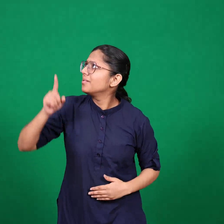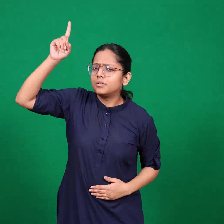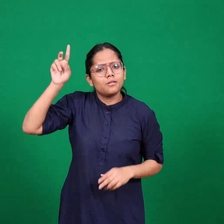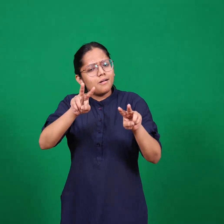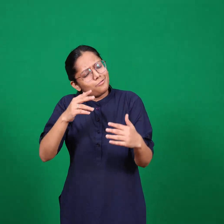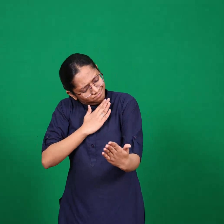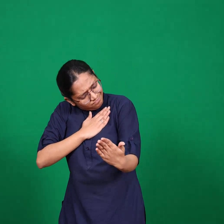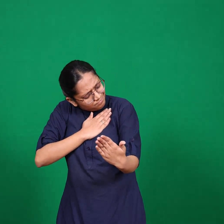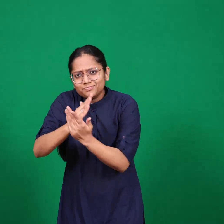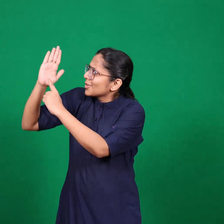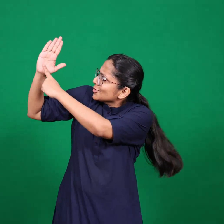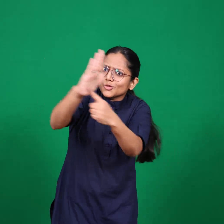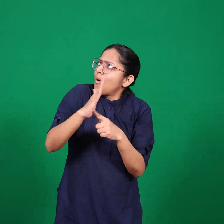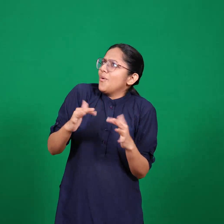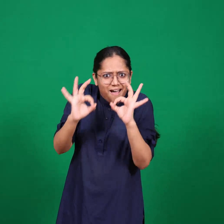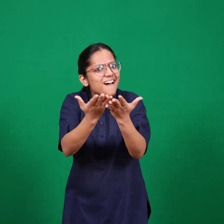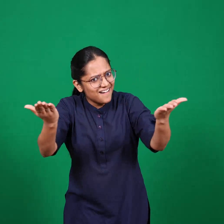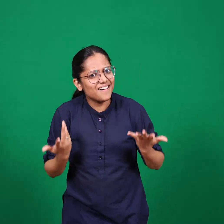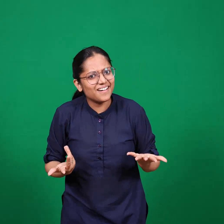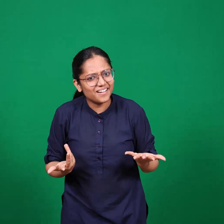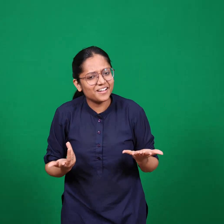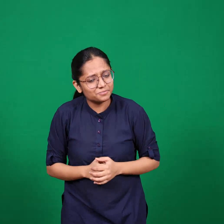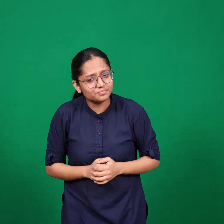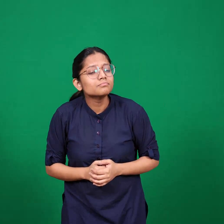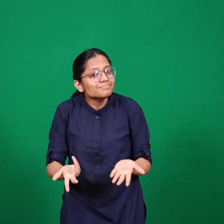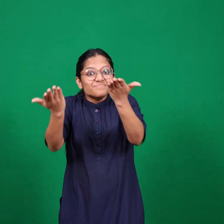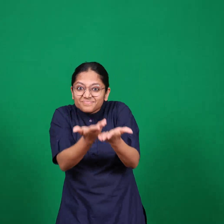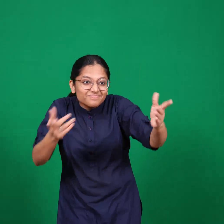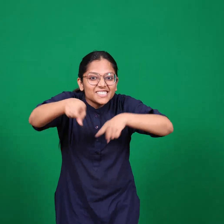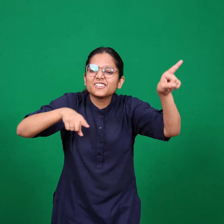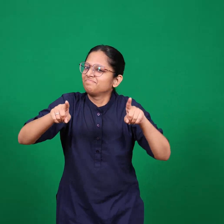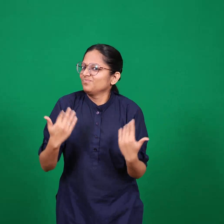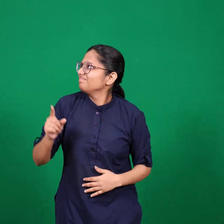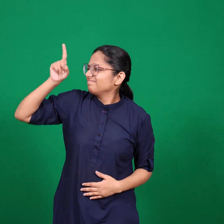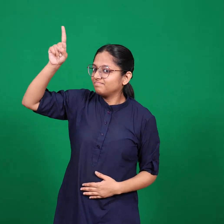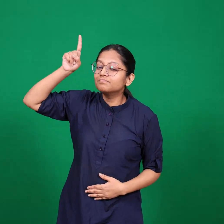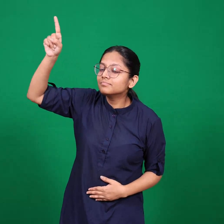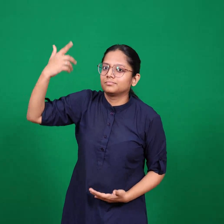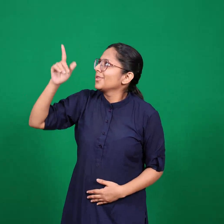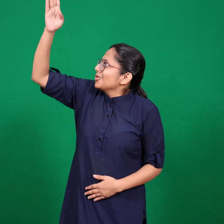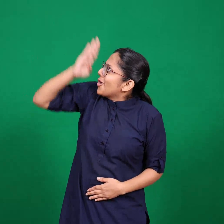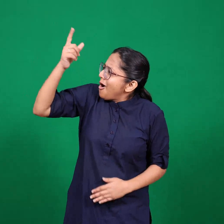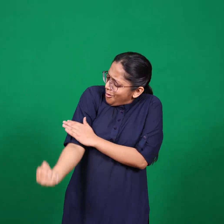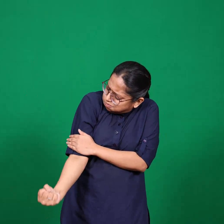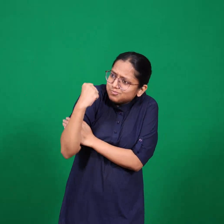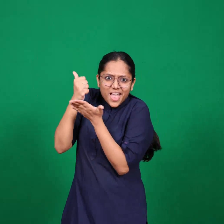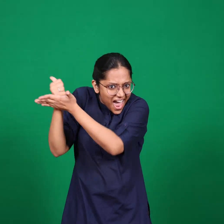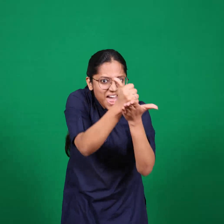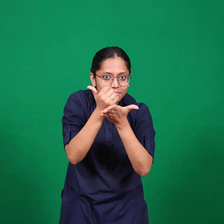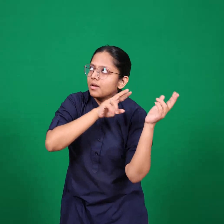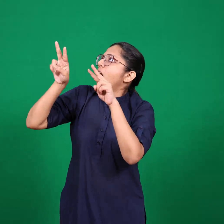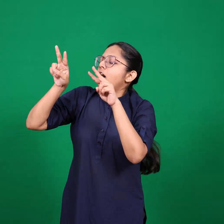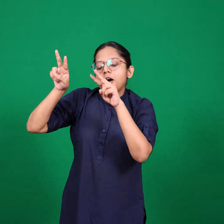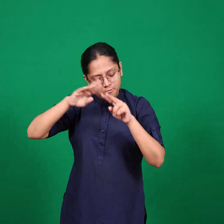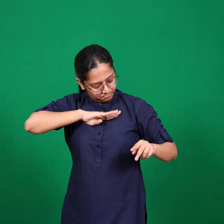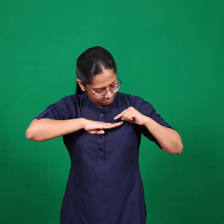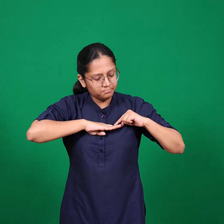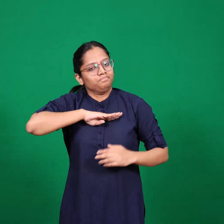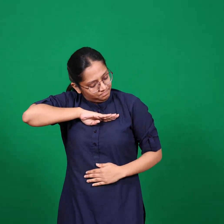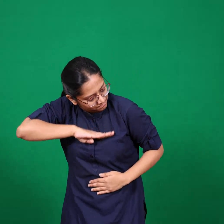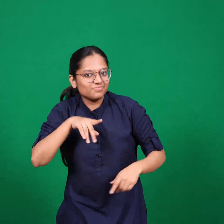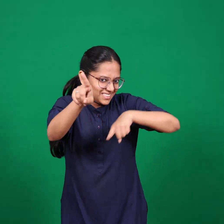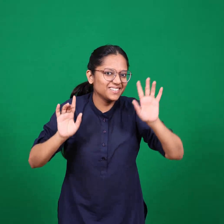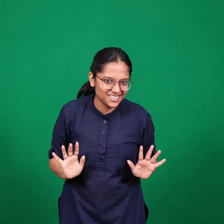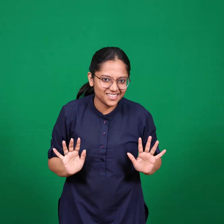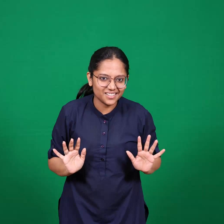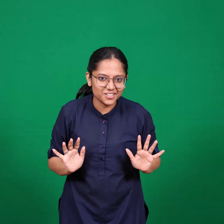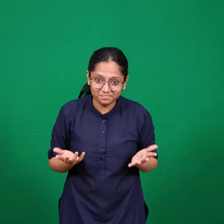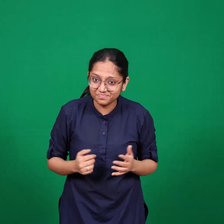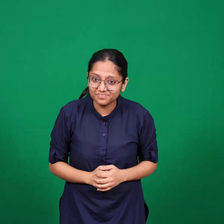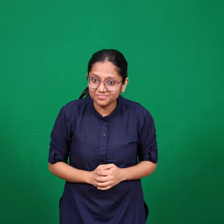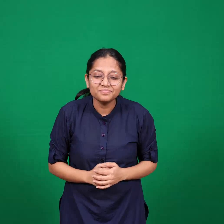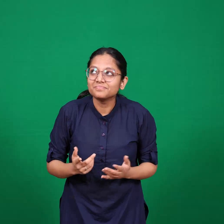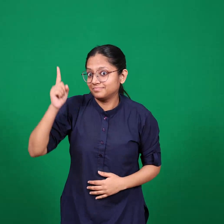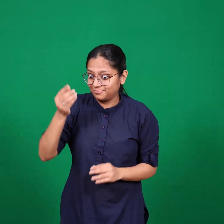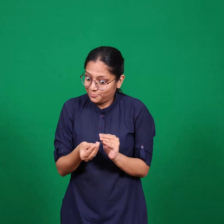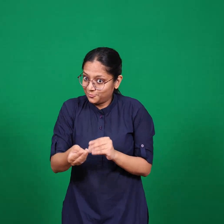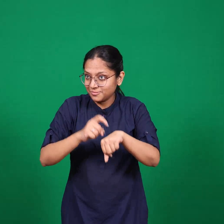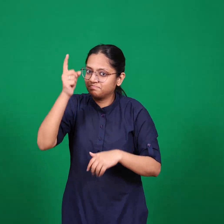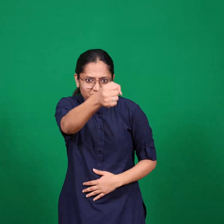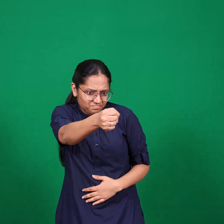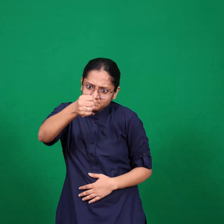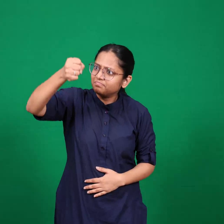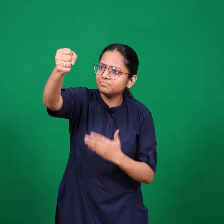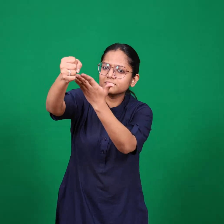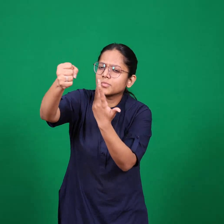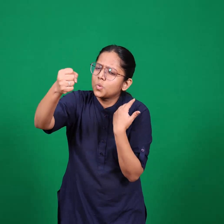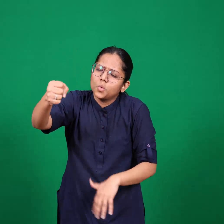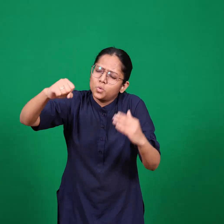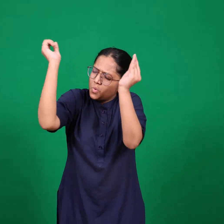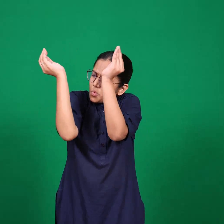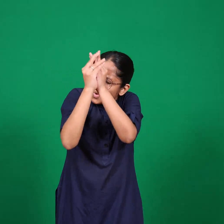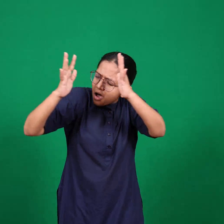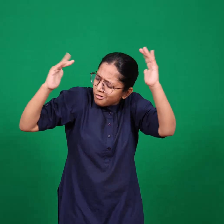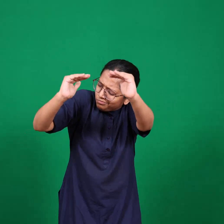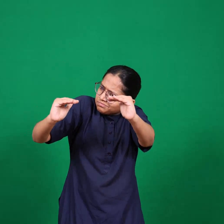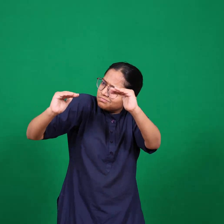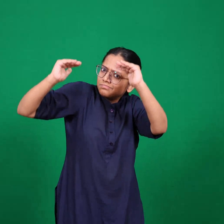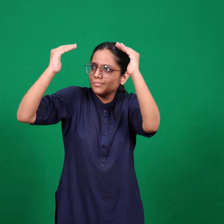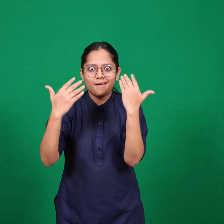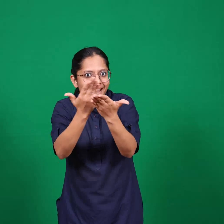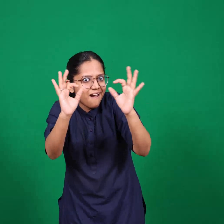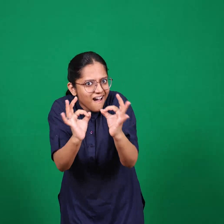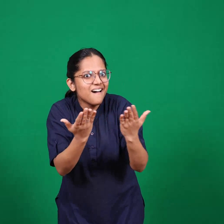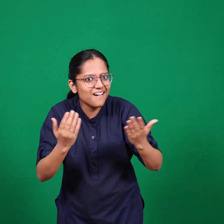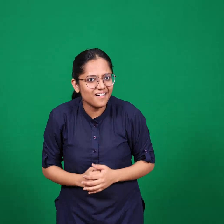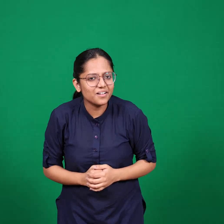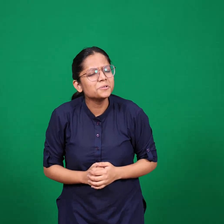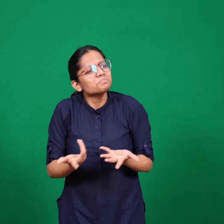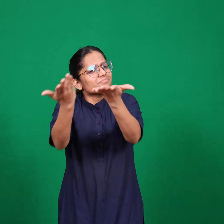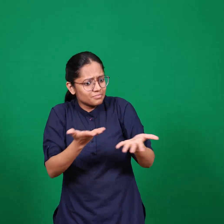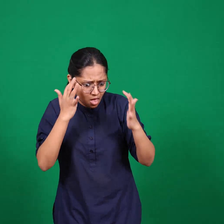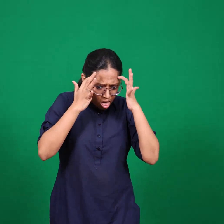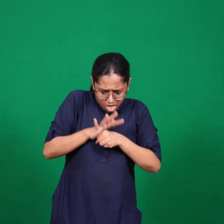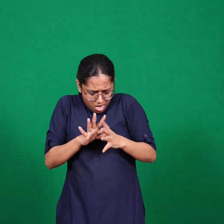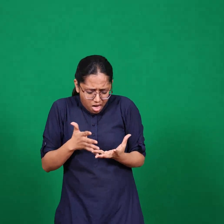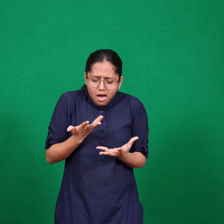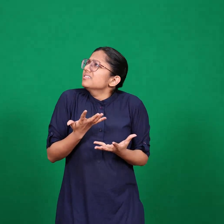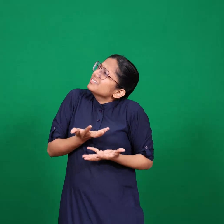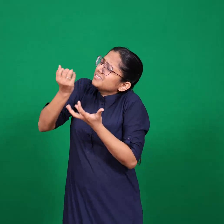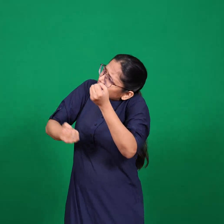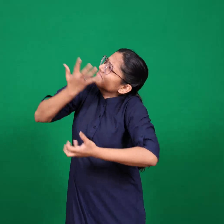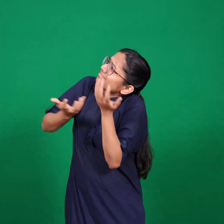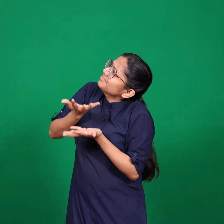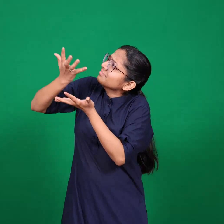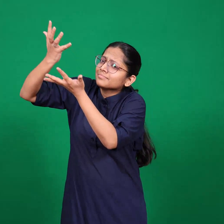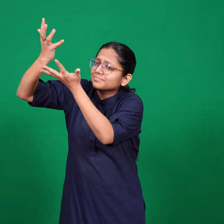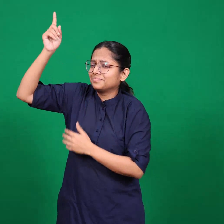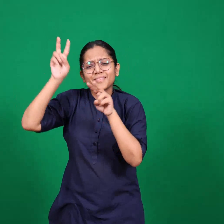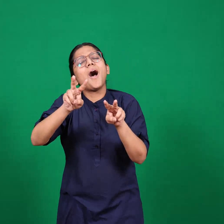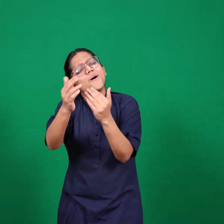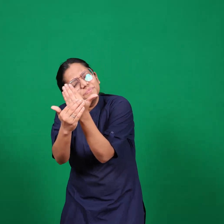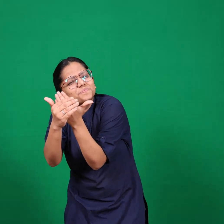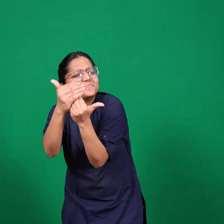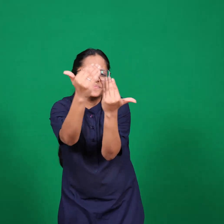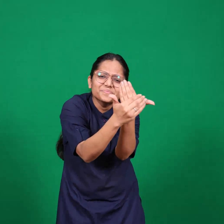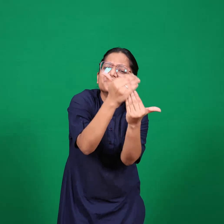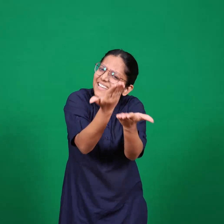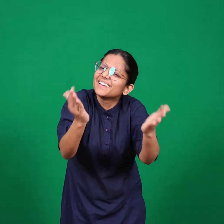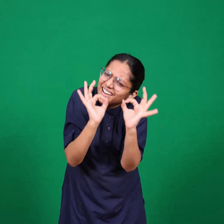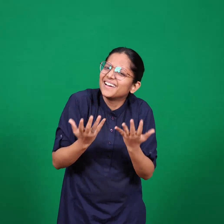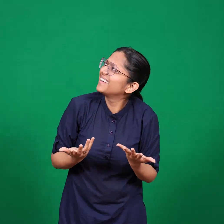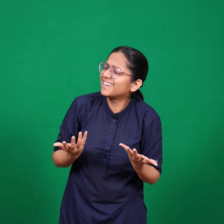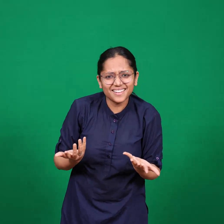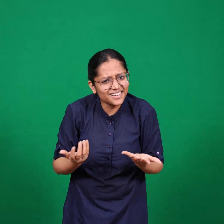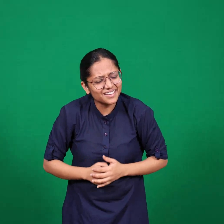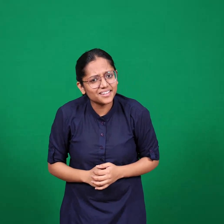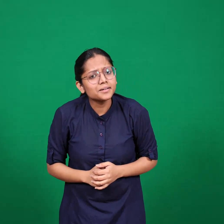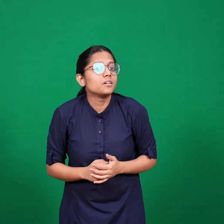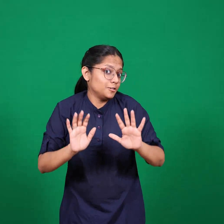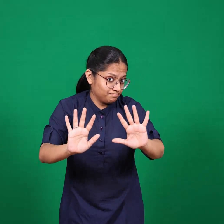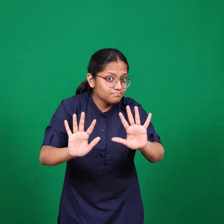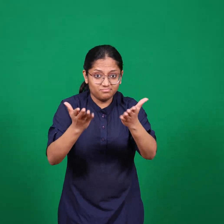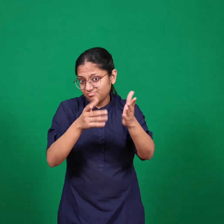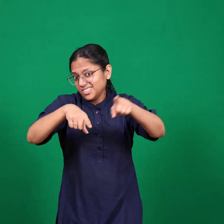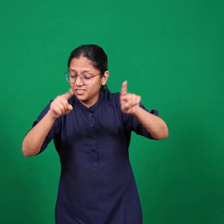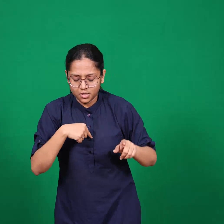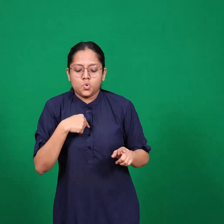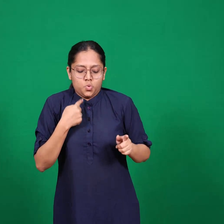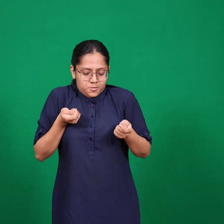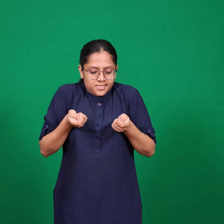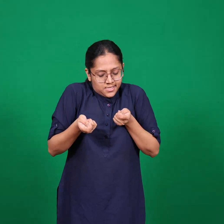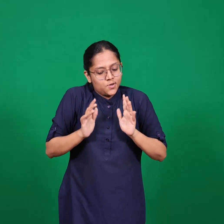Humble yourselves, therefore, under God's mighty hand, so that in due time He may exalt you. Cast all your anxiety on Him, because He cares for you. Be sober-minded and alert.